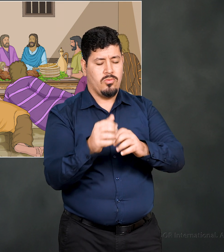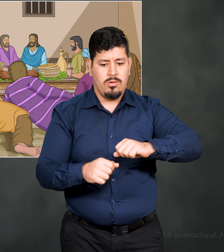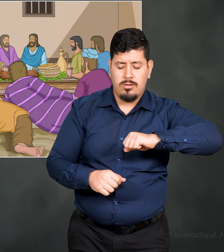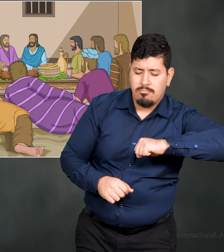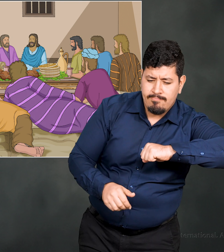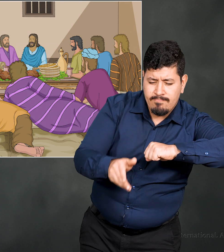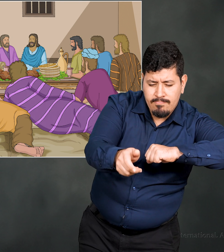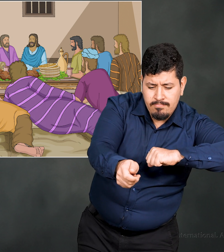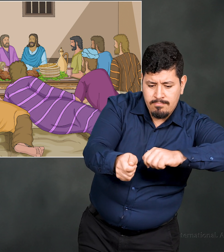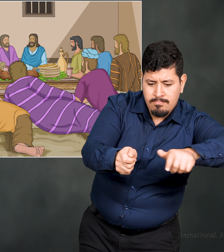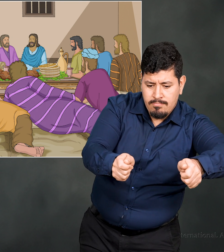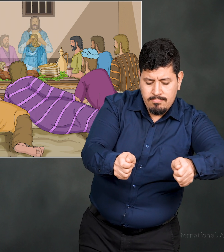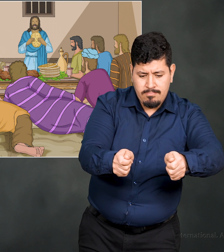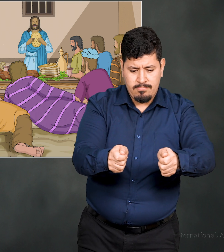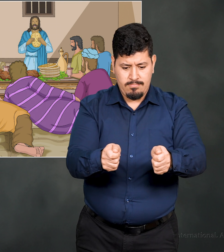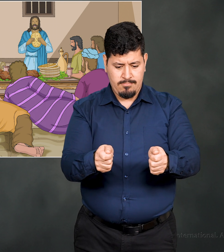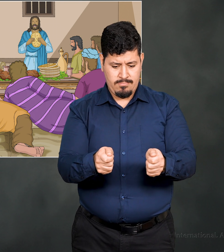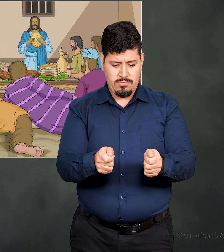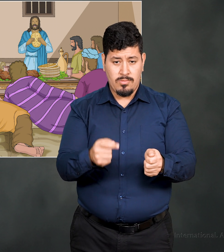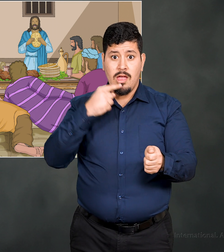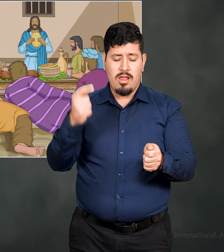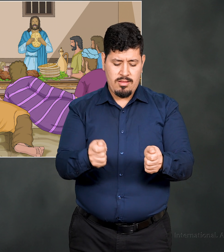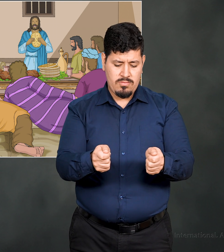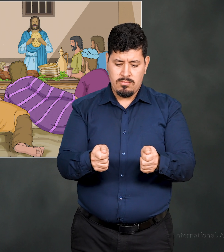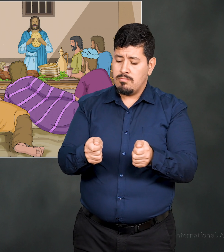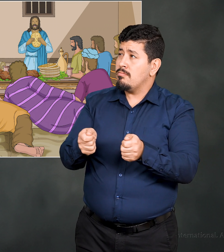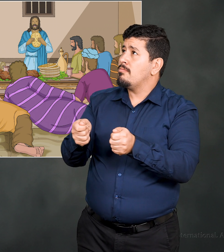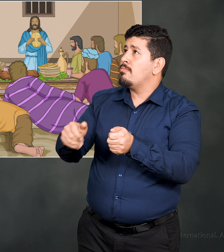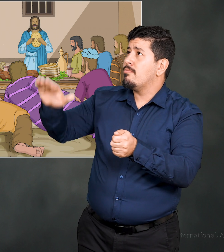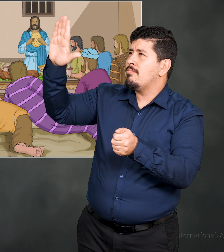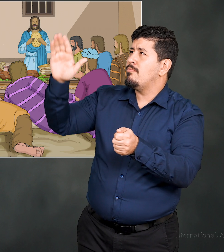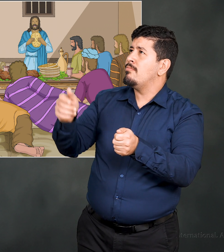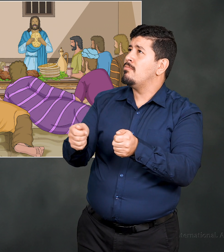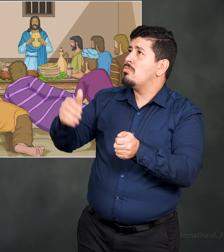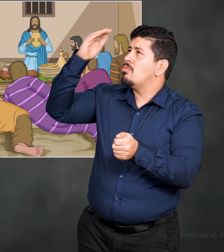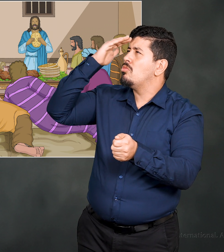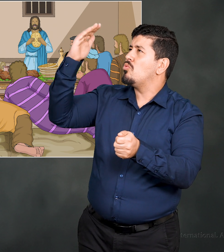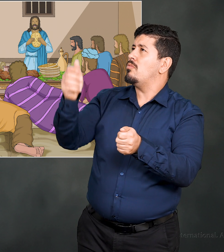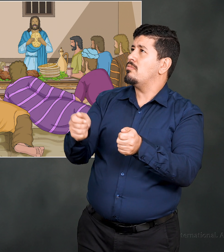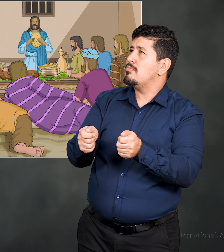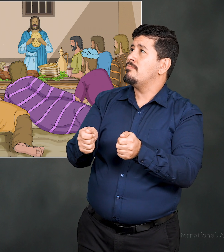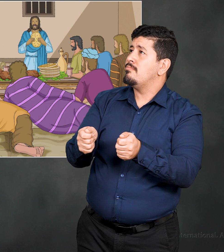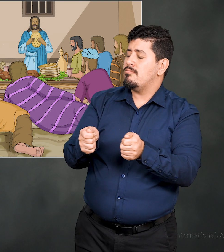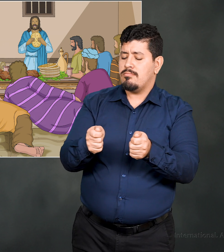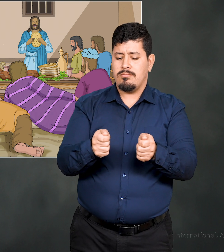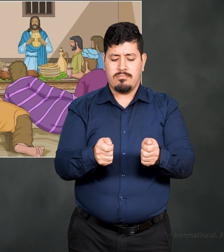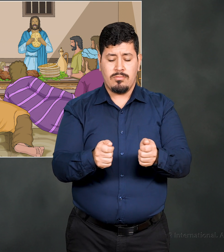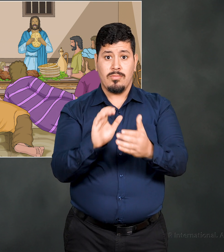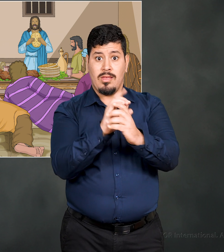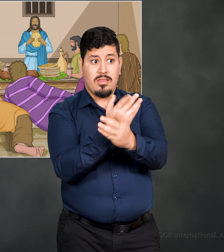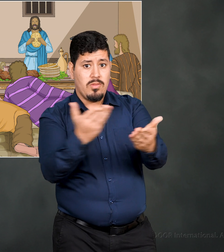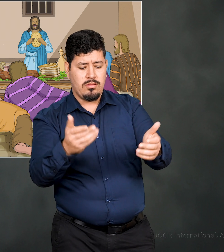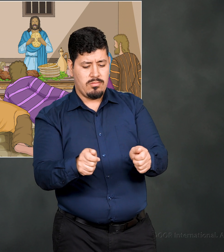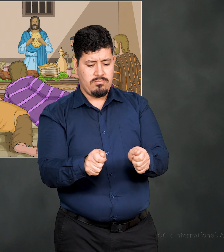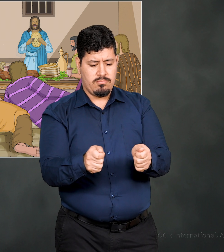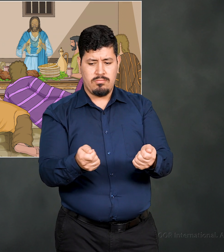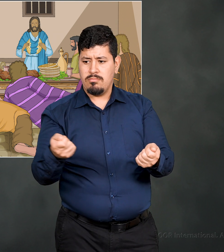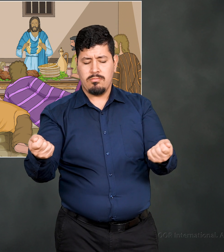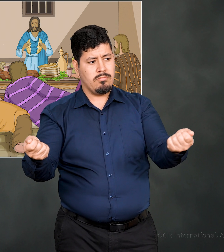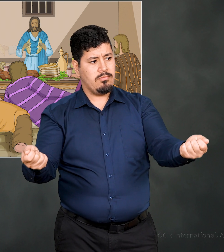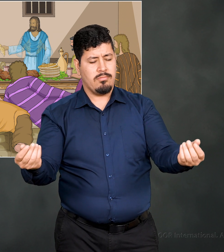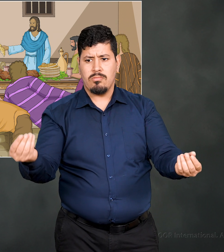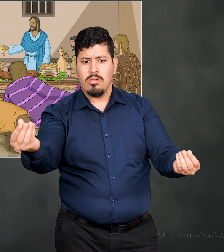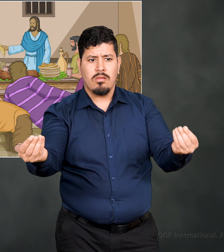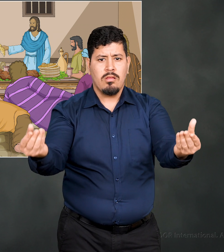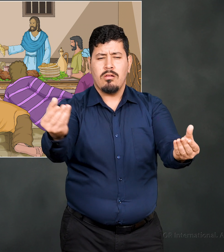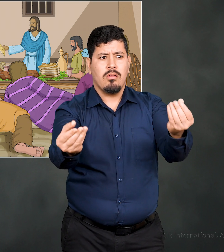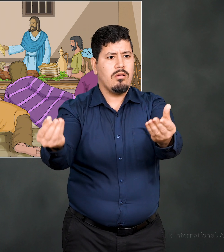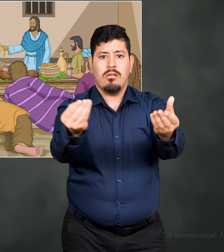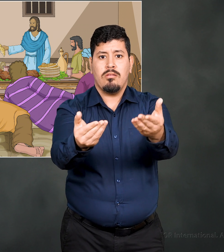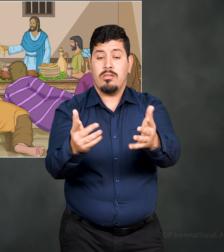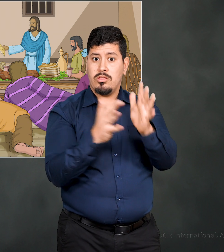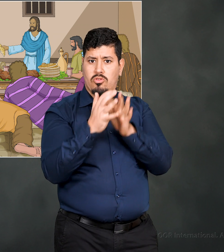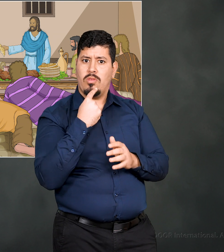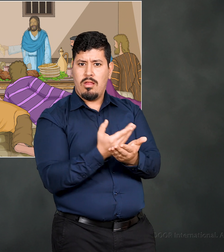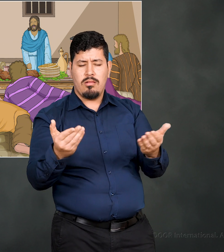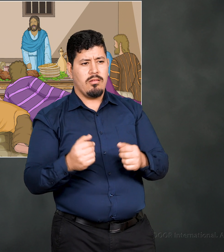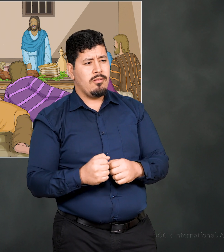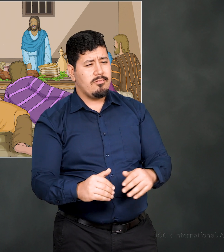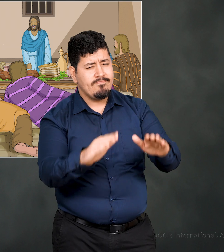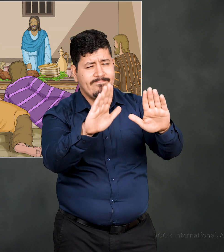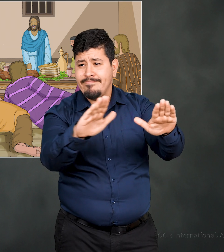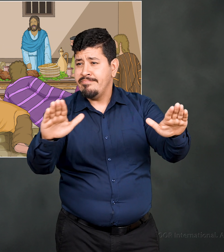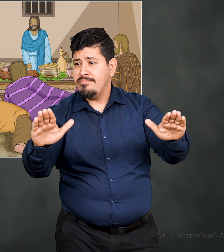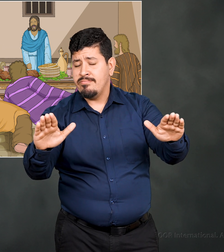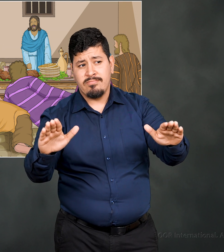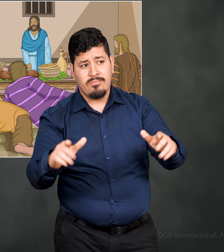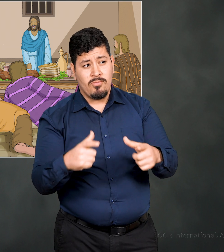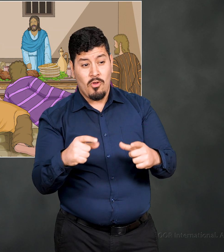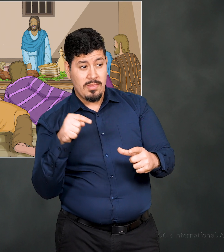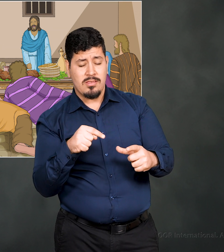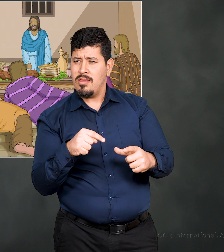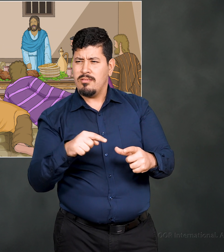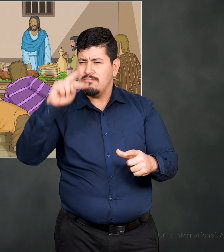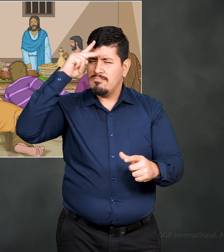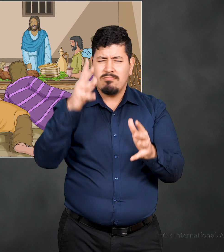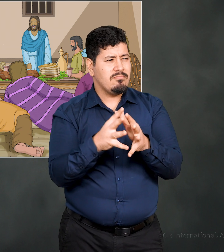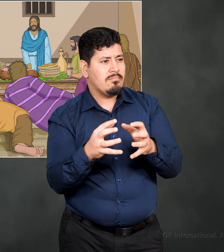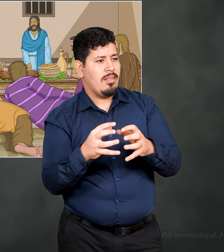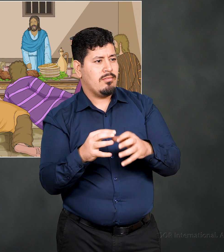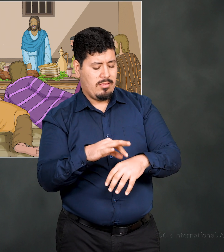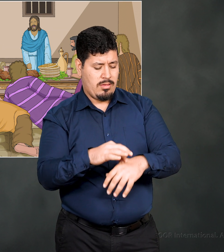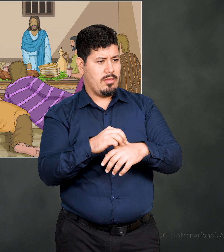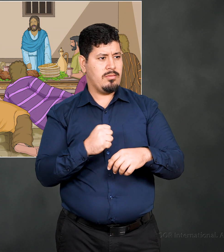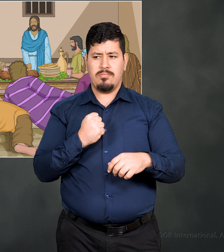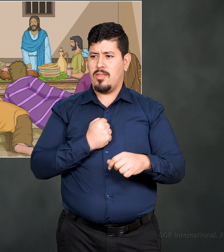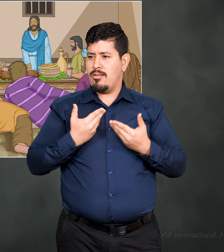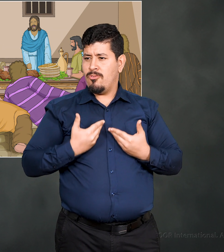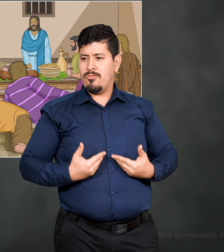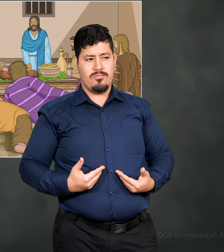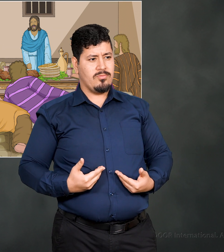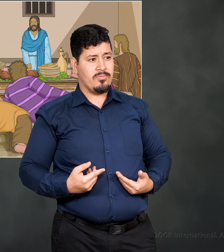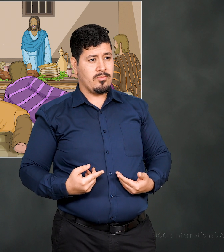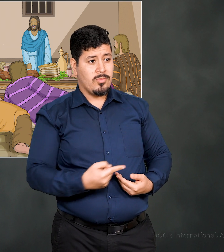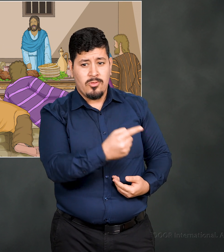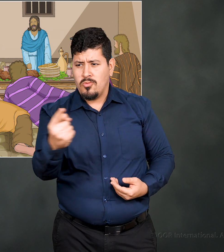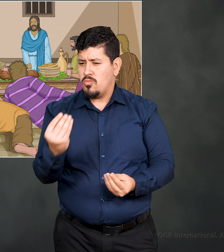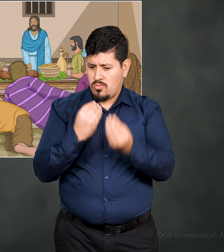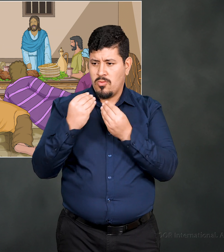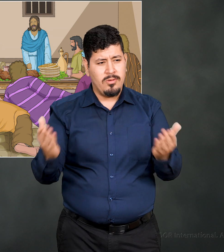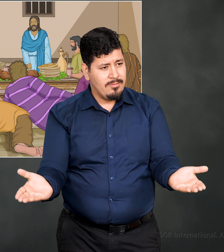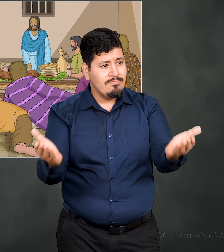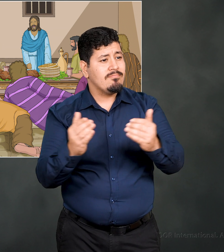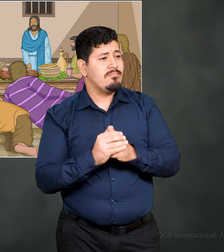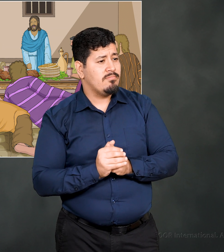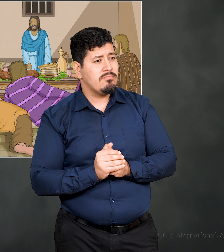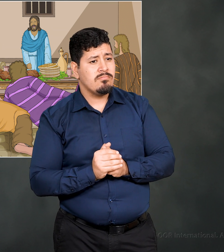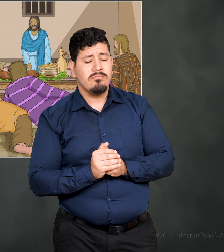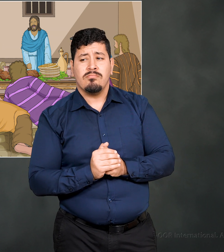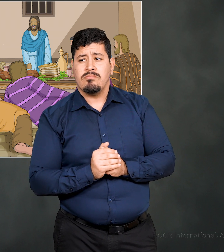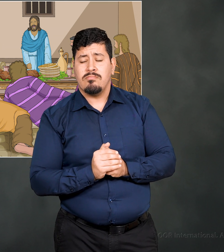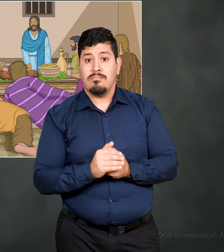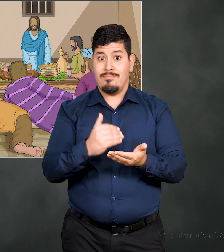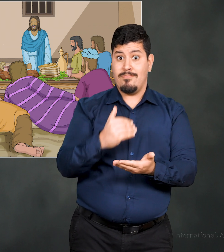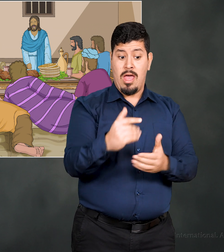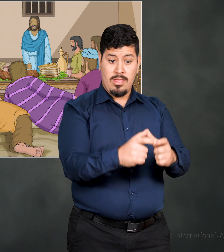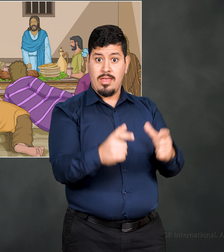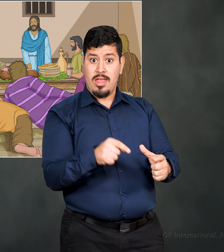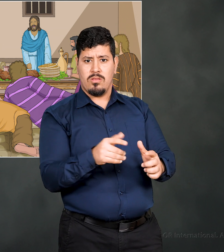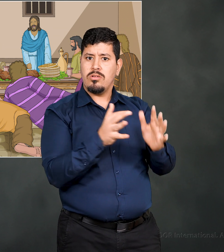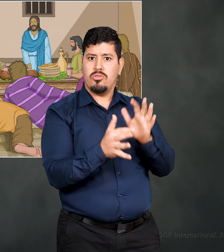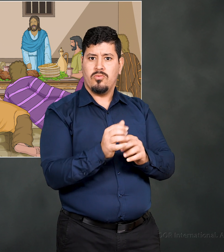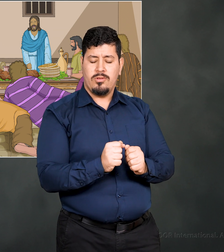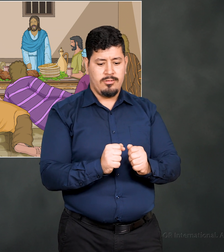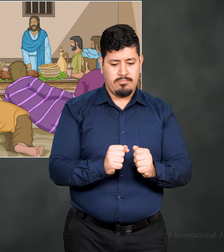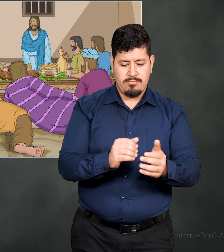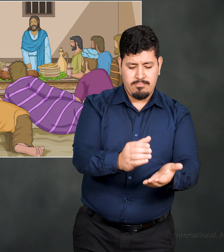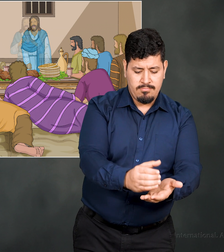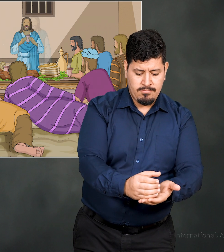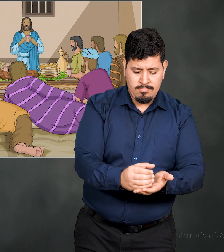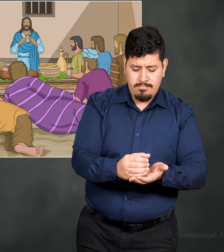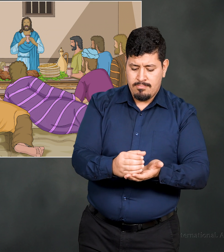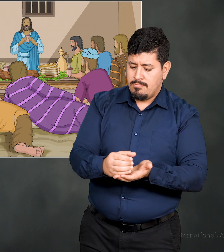While they were eating, Jesus took bread, spoke a blessing and broke it, and gave it to the disciples, saying, “Take and eat;